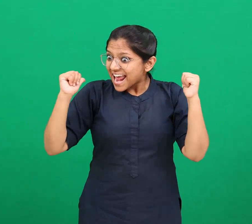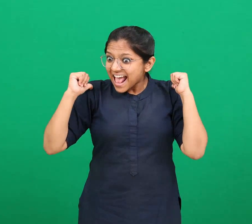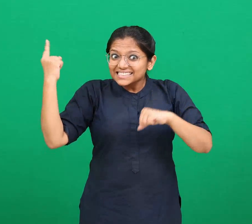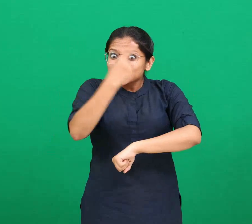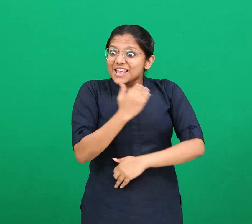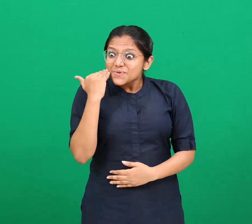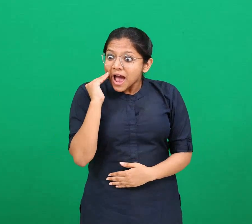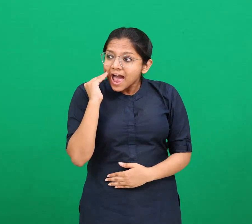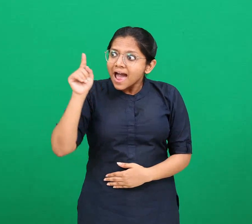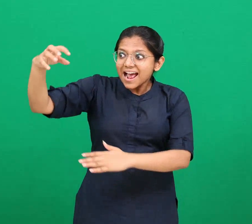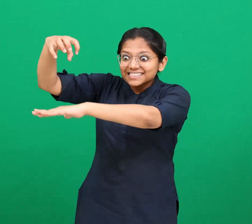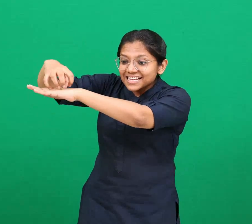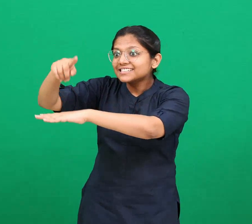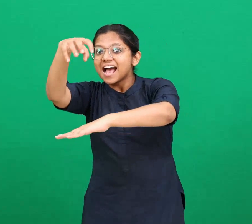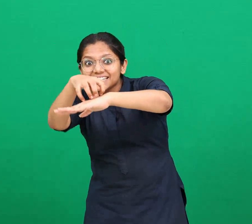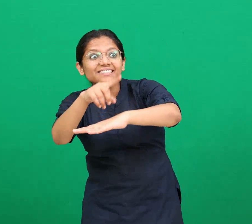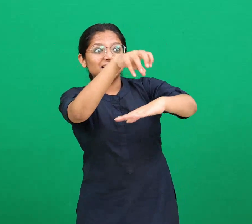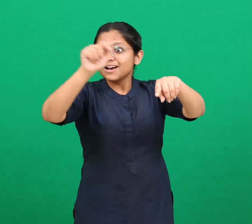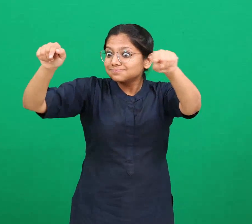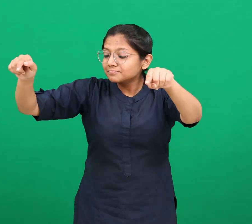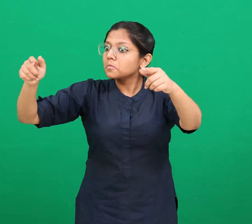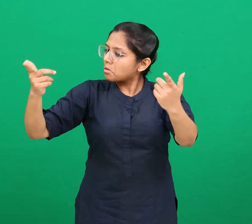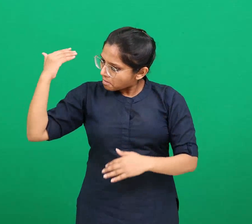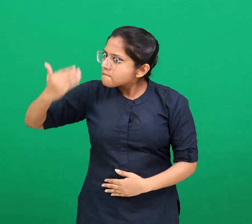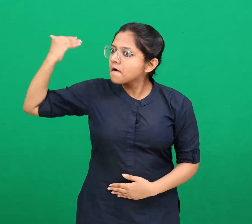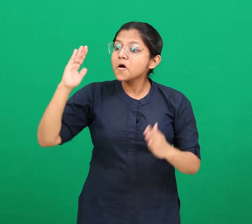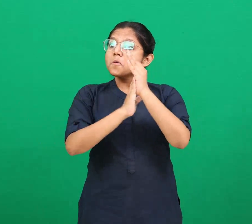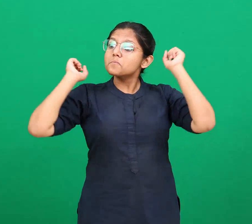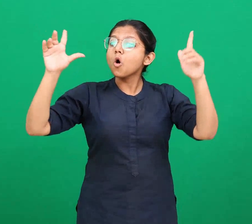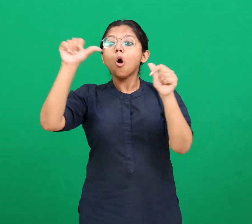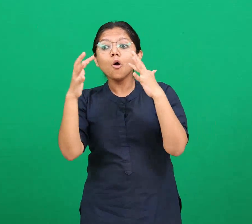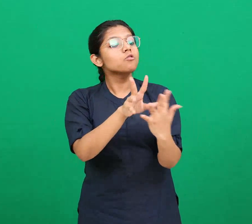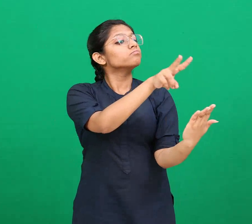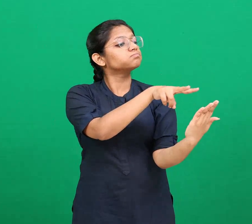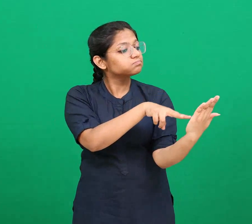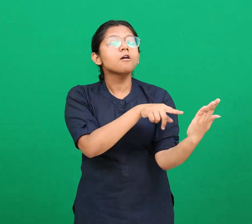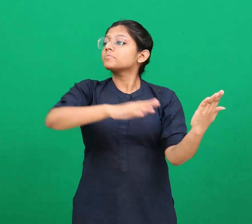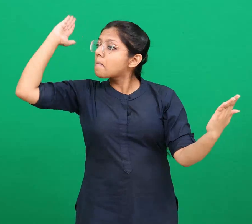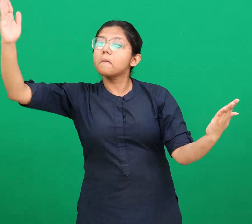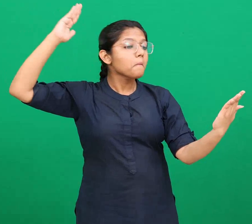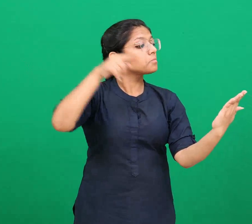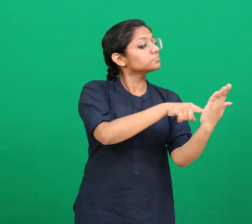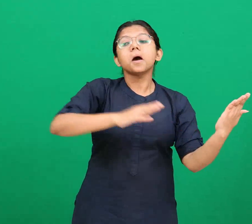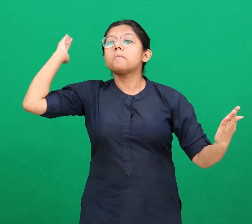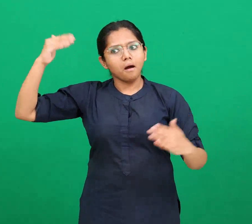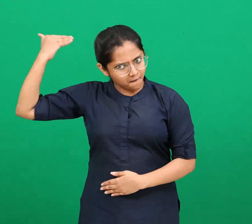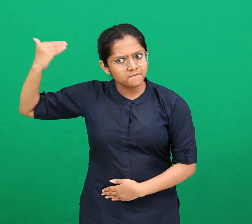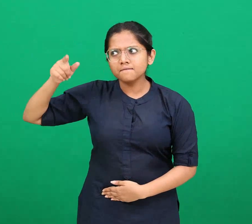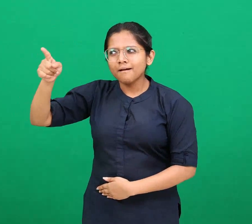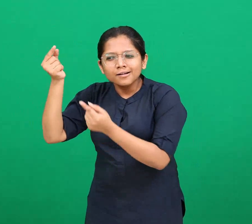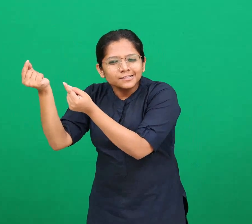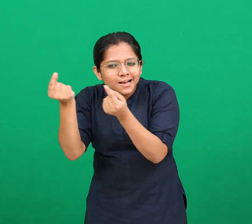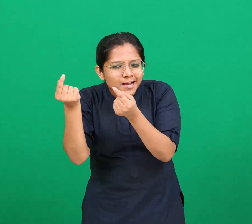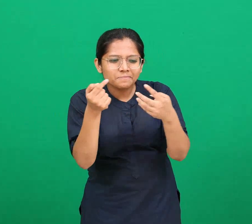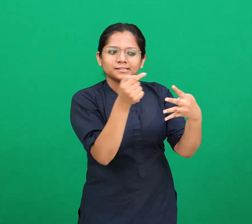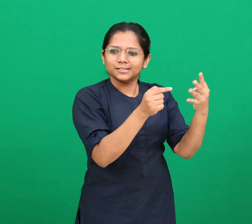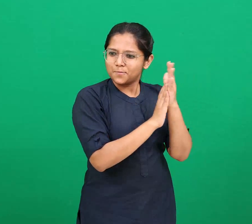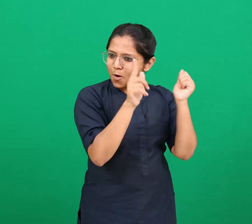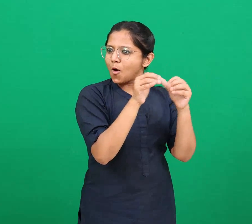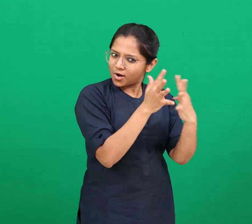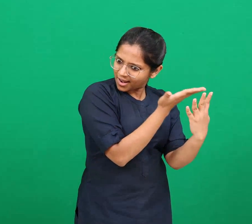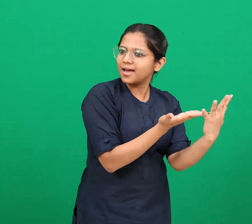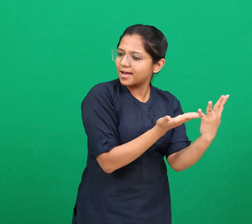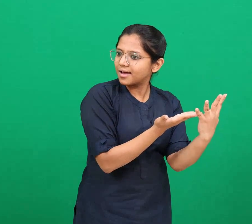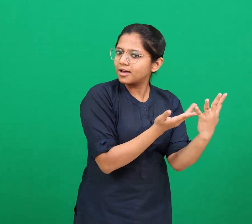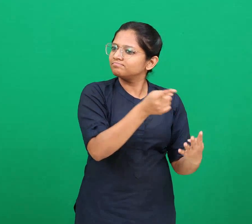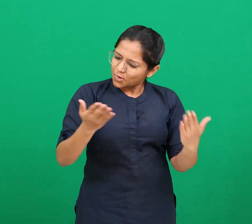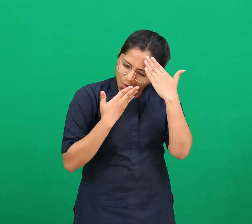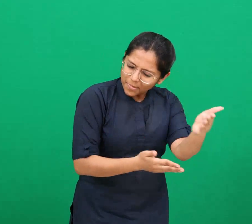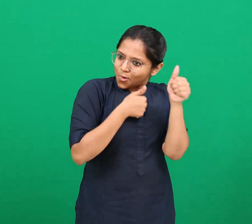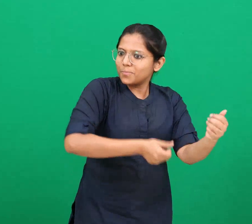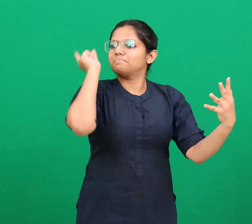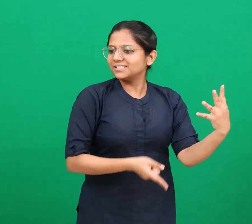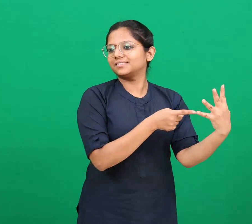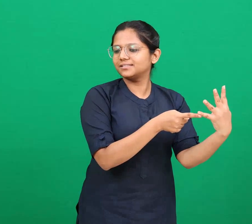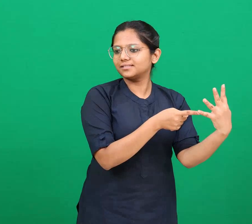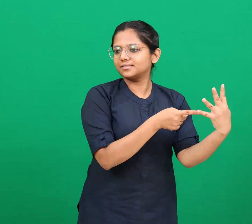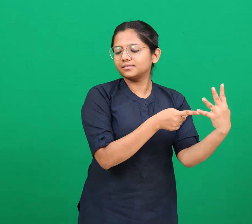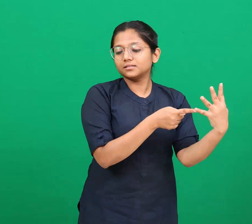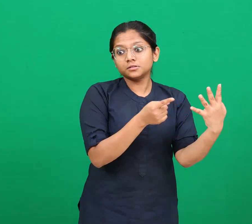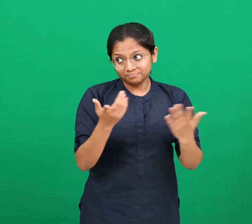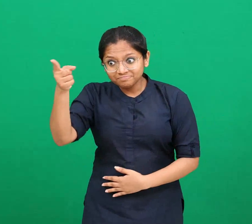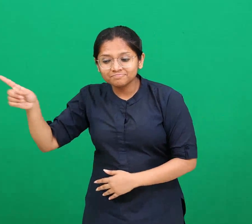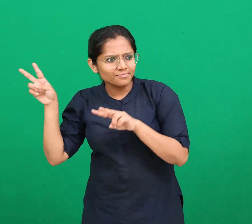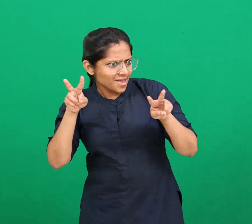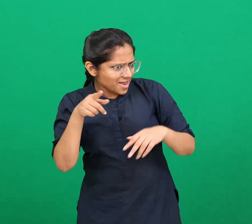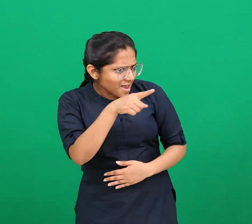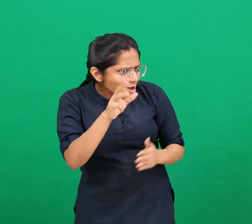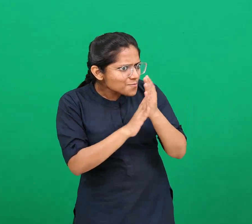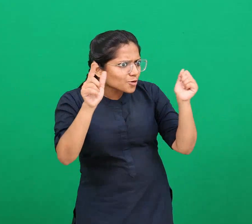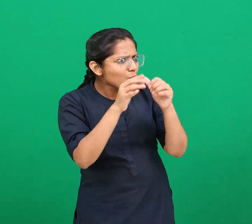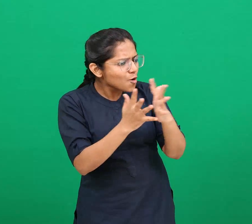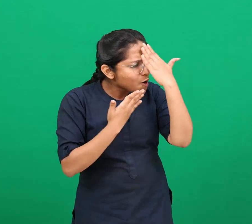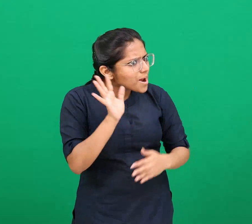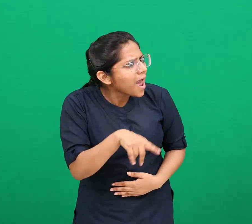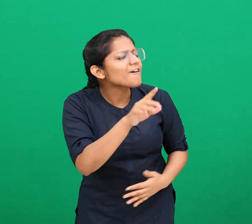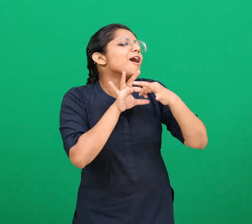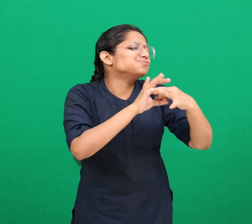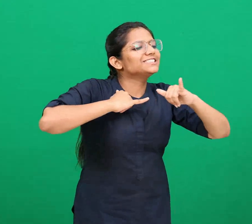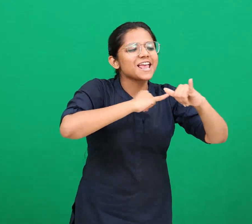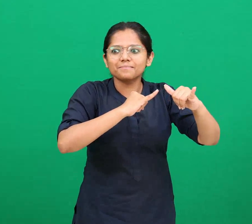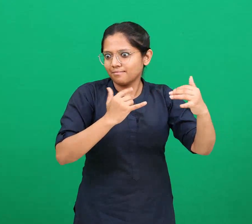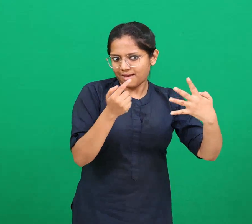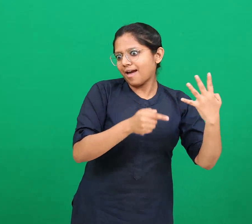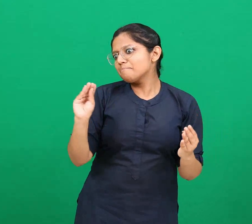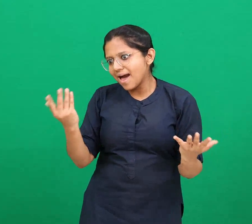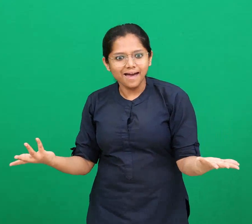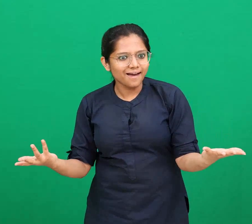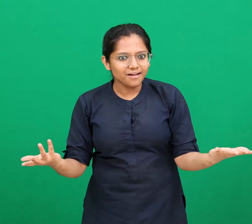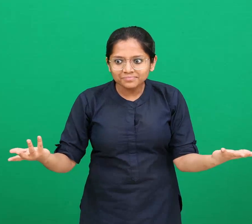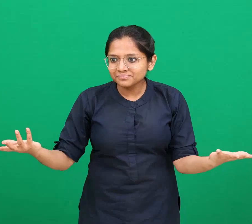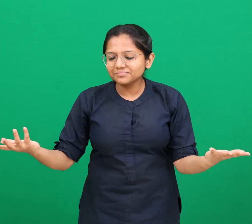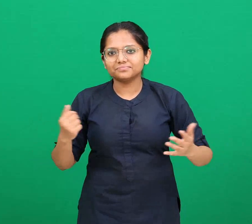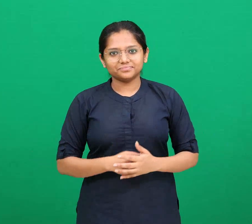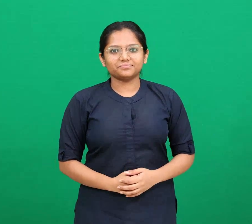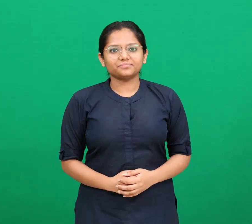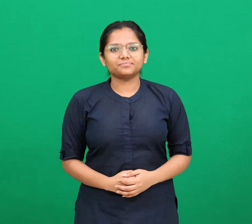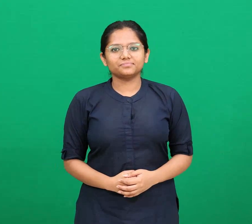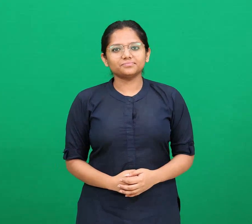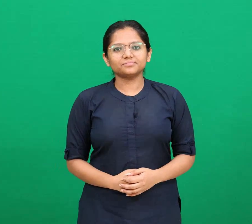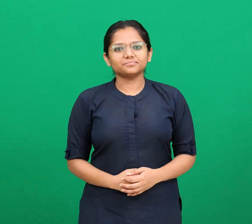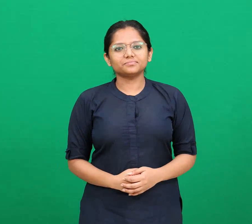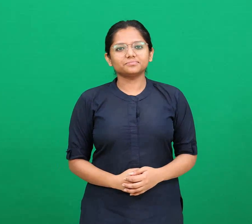For Moses has been proclaimed in every city from ancient times and is read in the synagogues on every Sabbath."